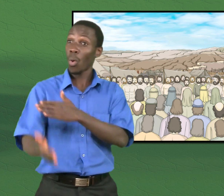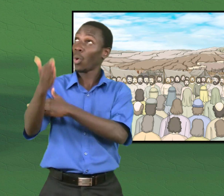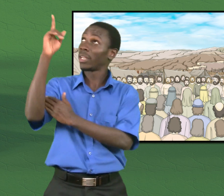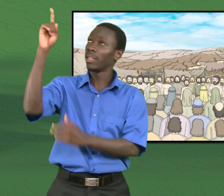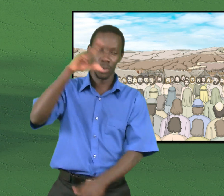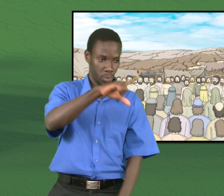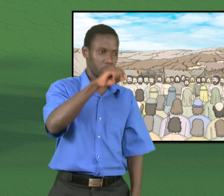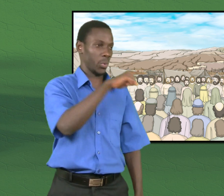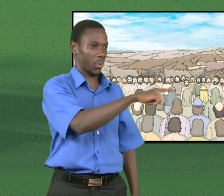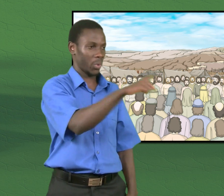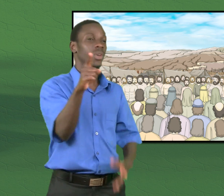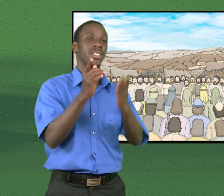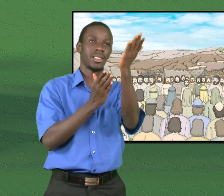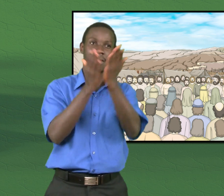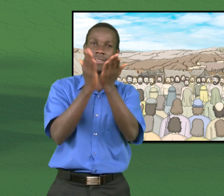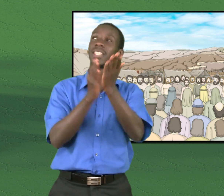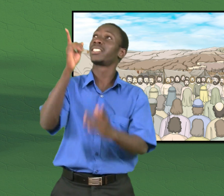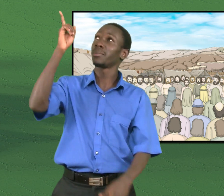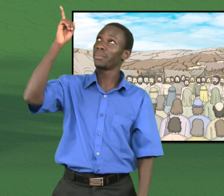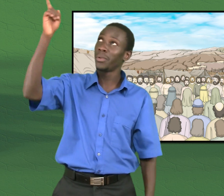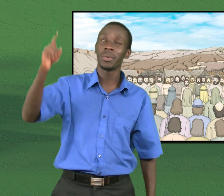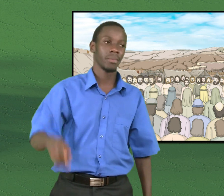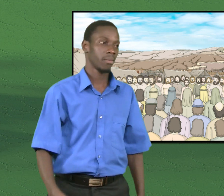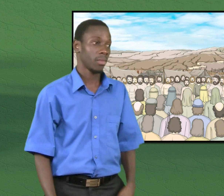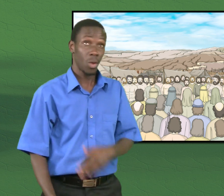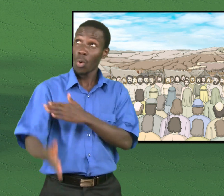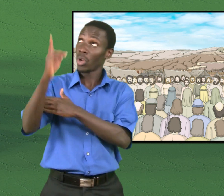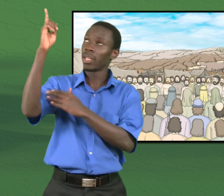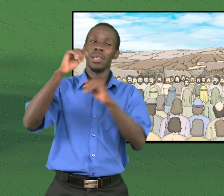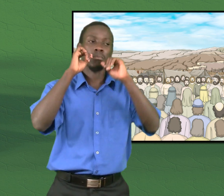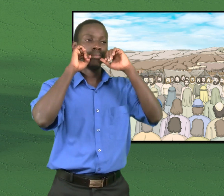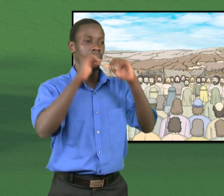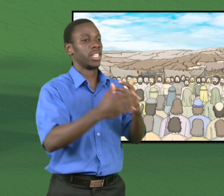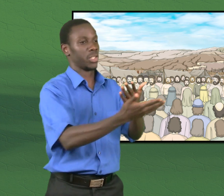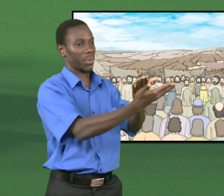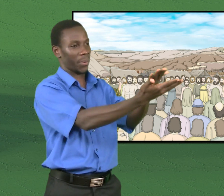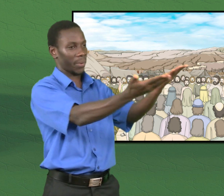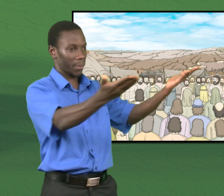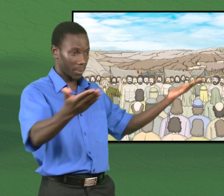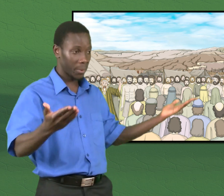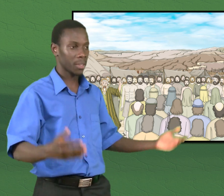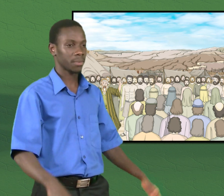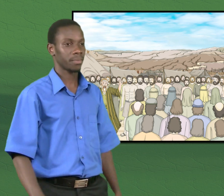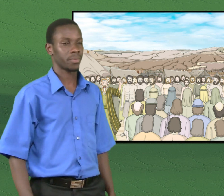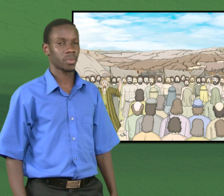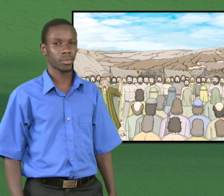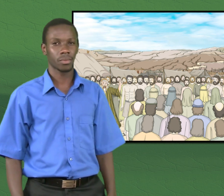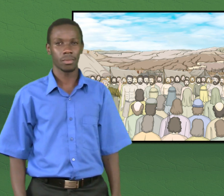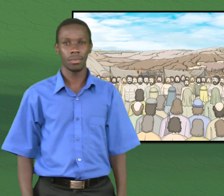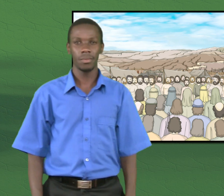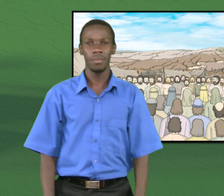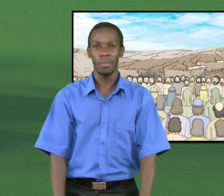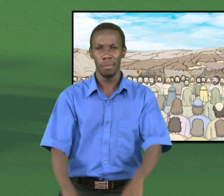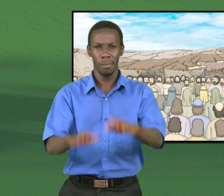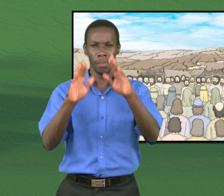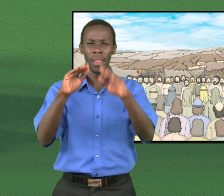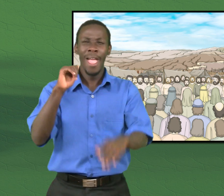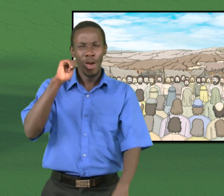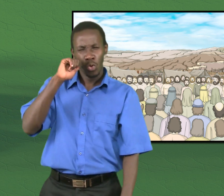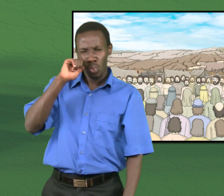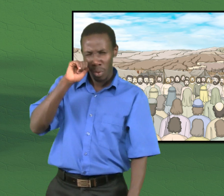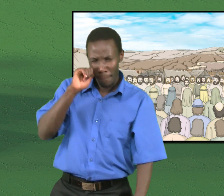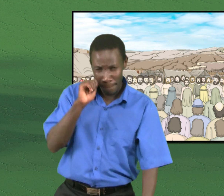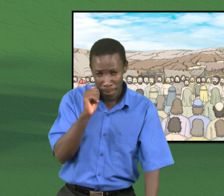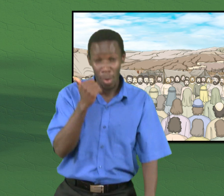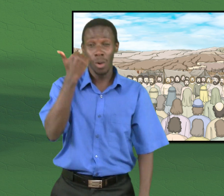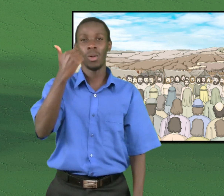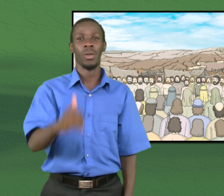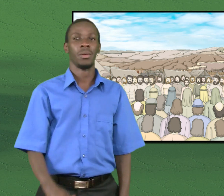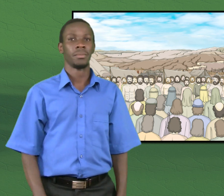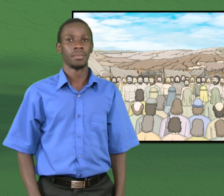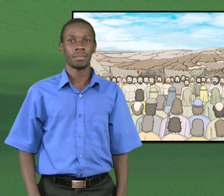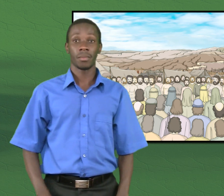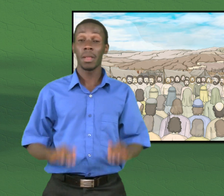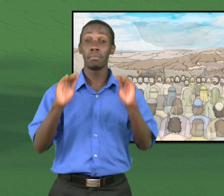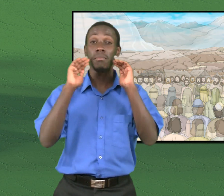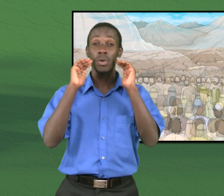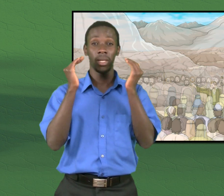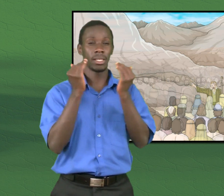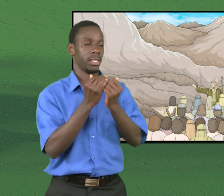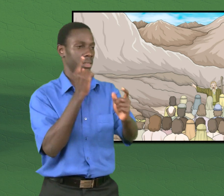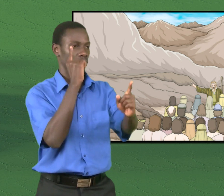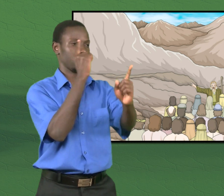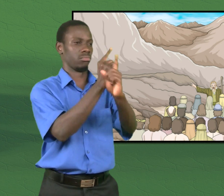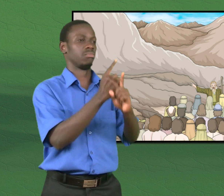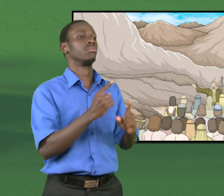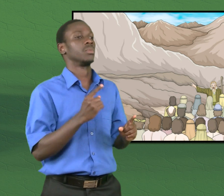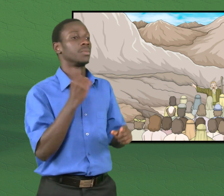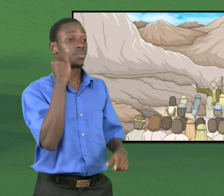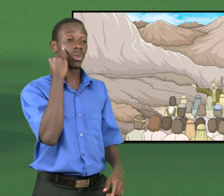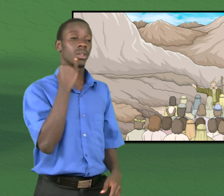so the LORD has bestowed a blessing on you this day.”